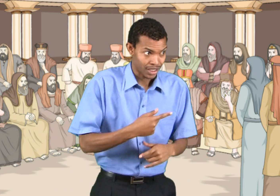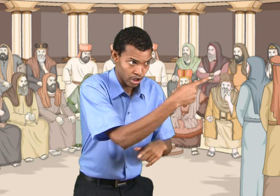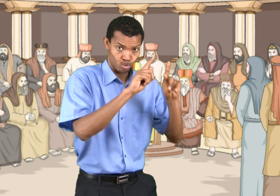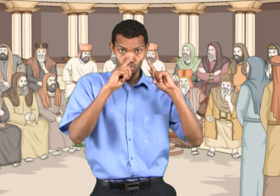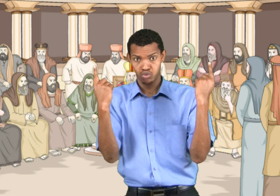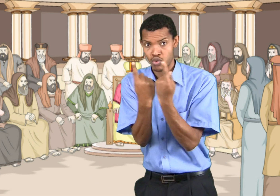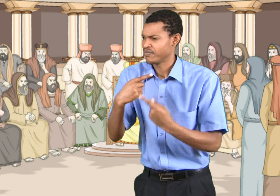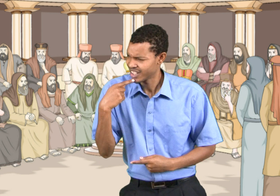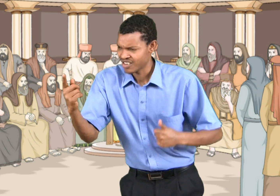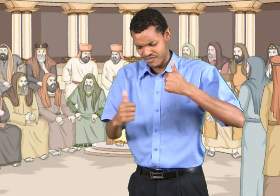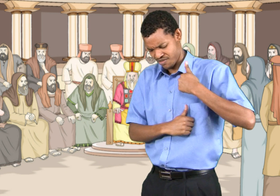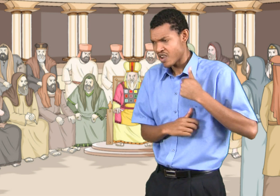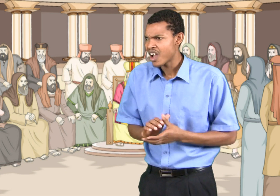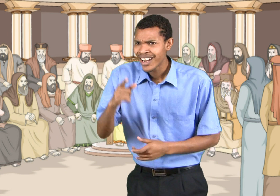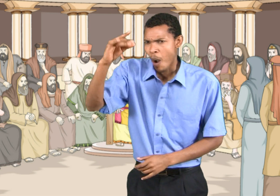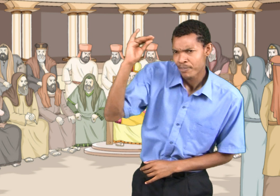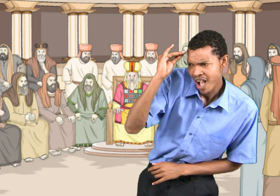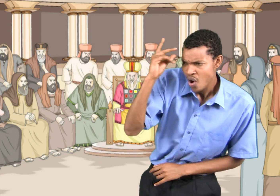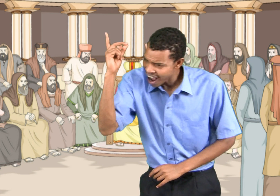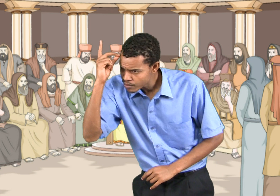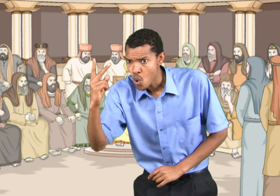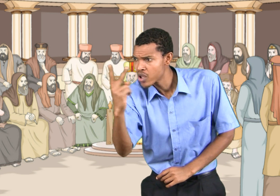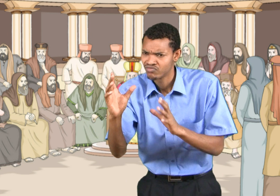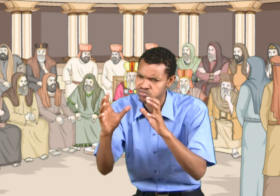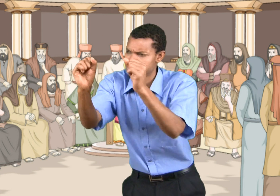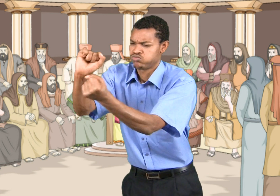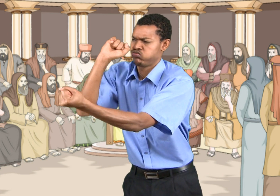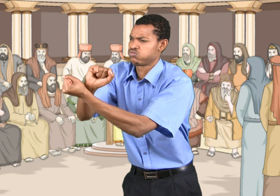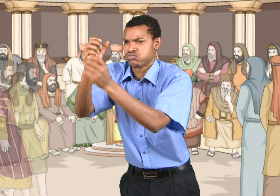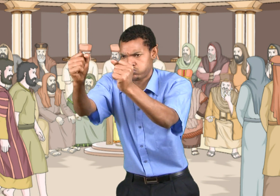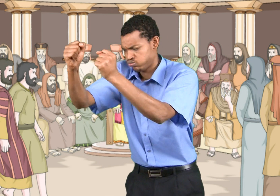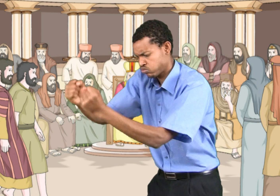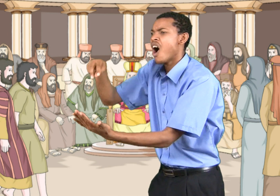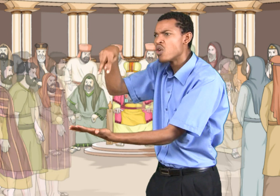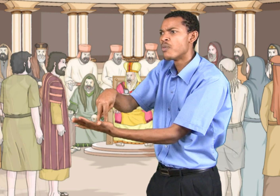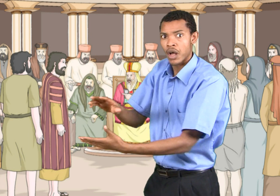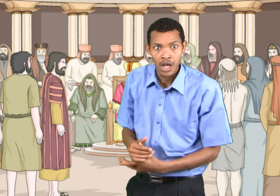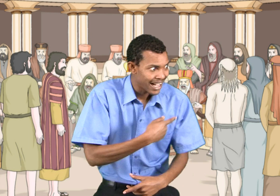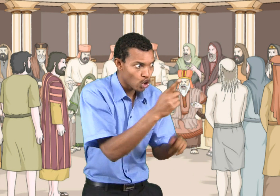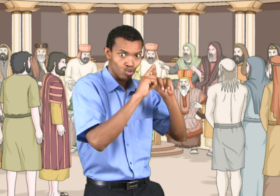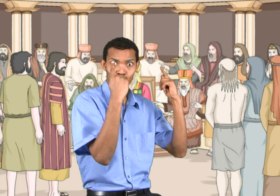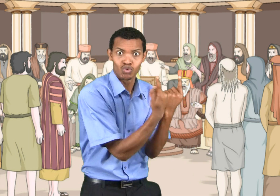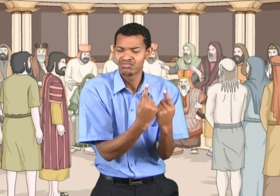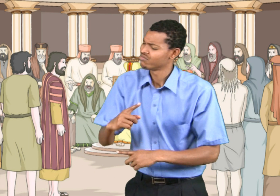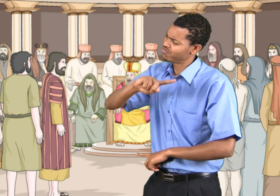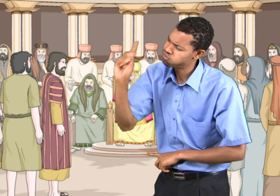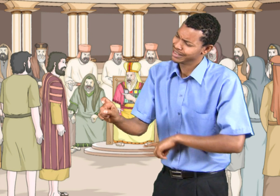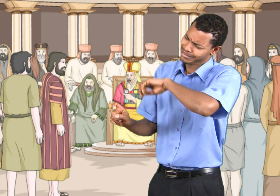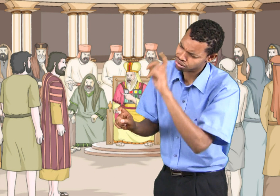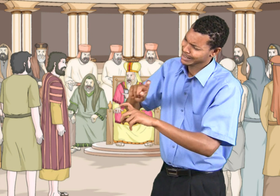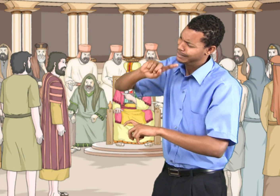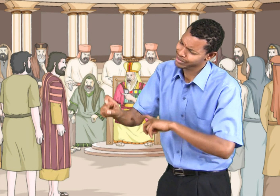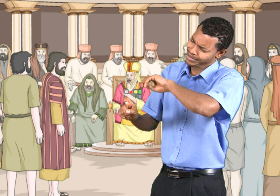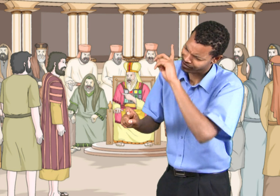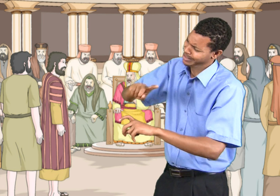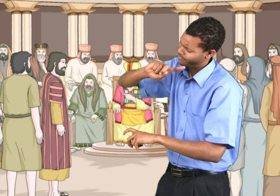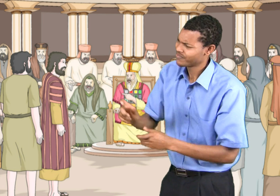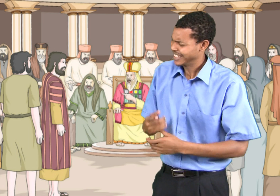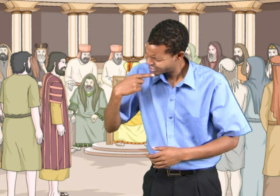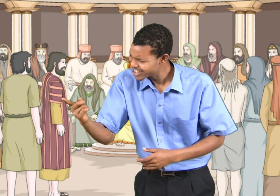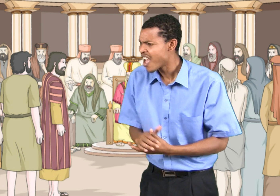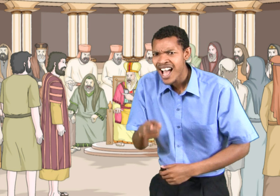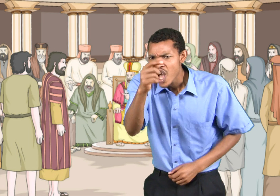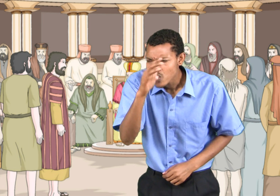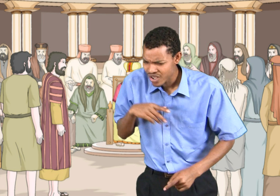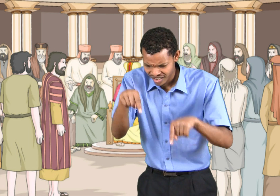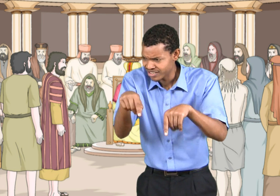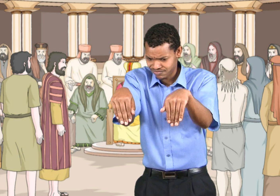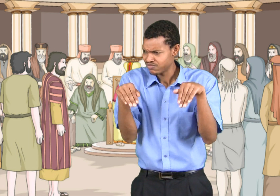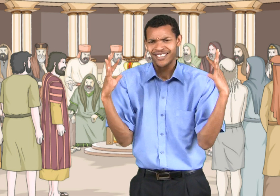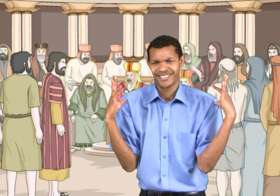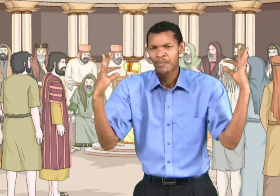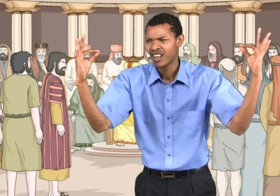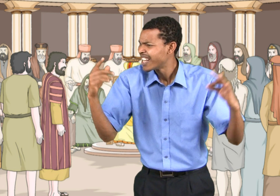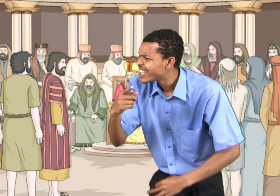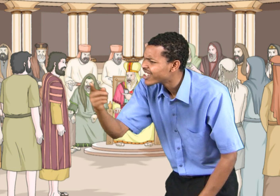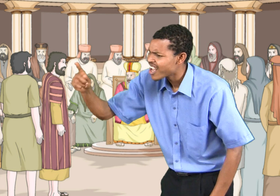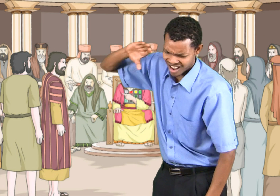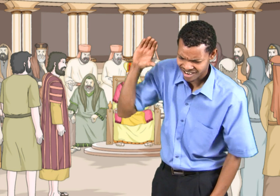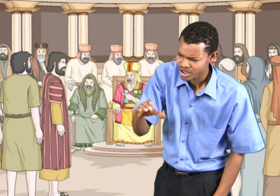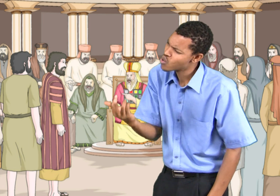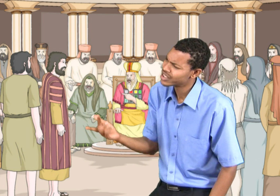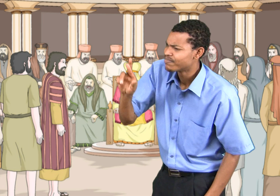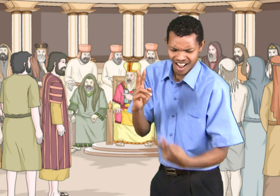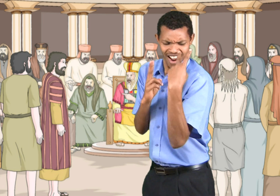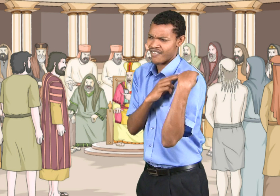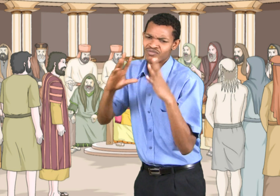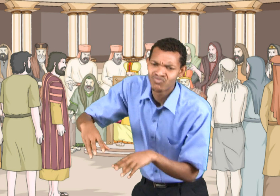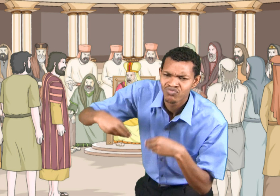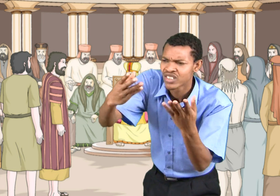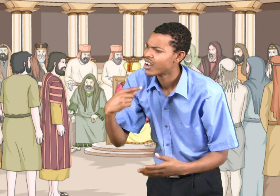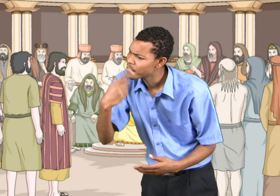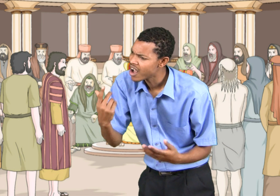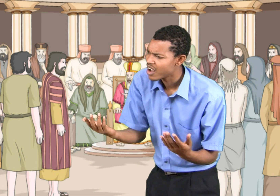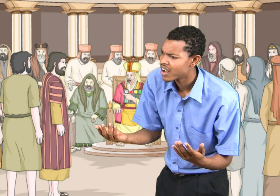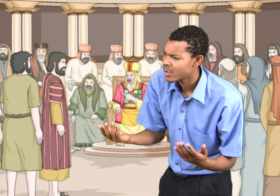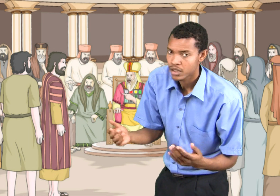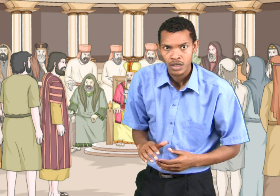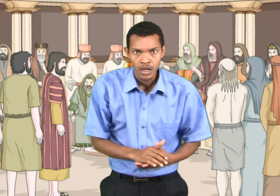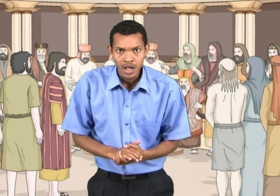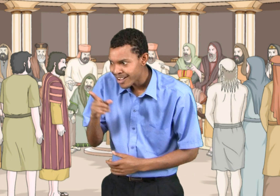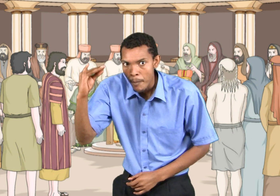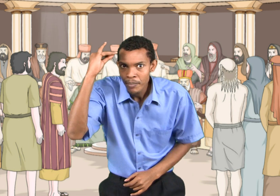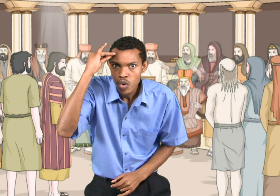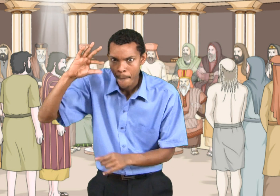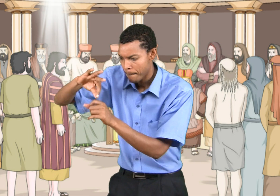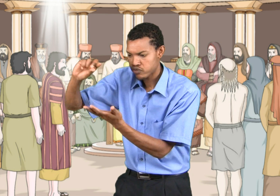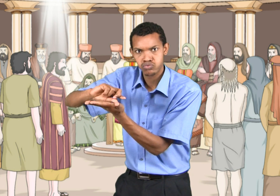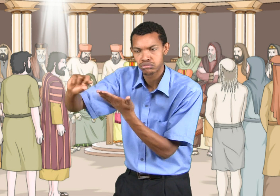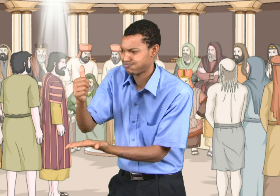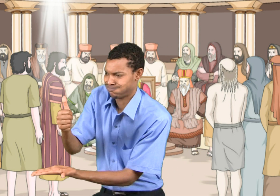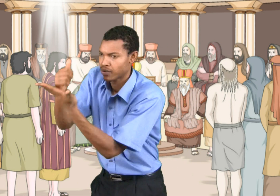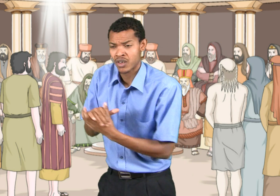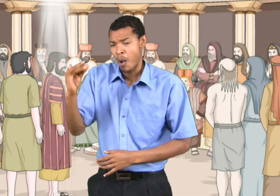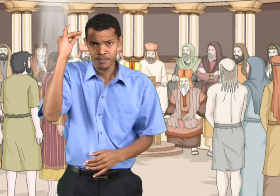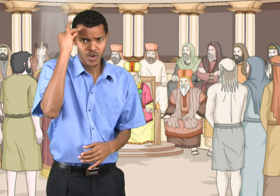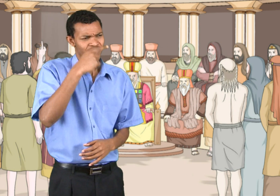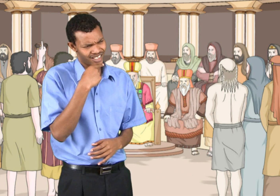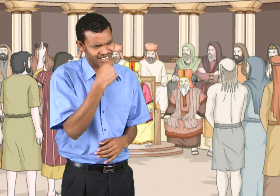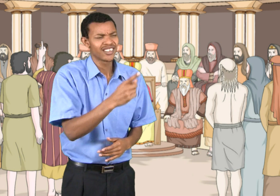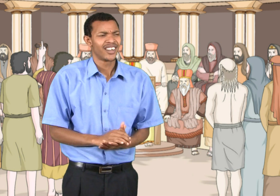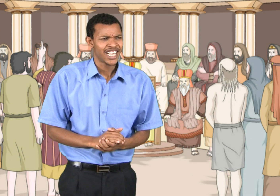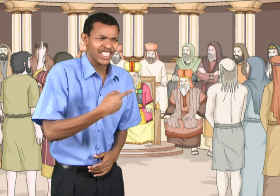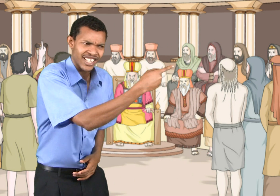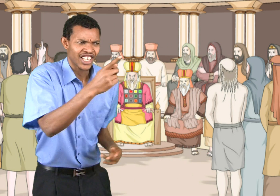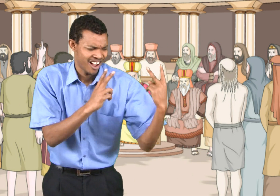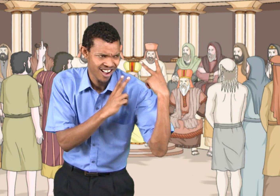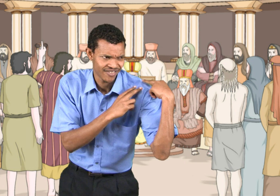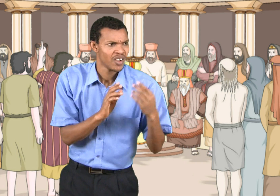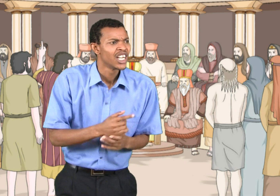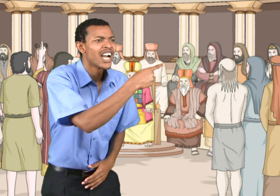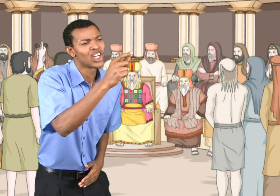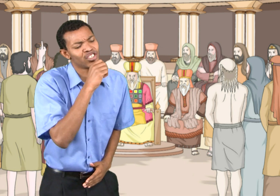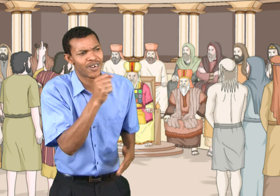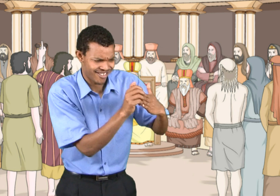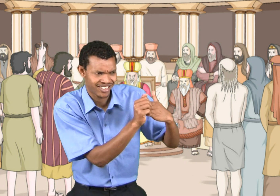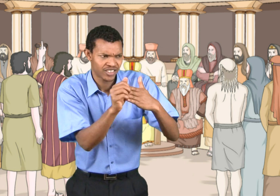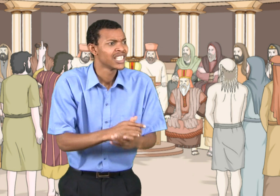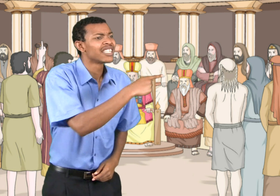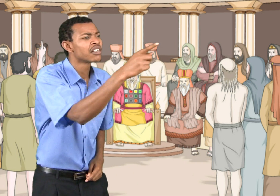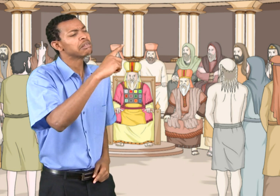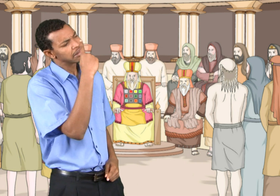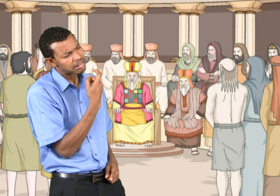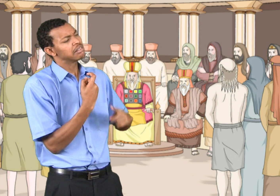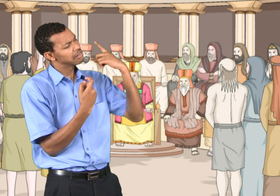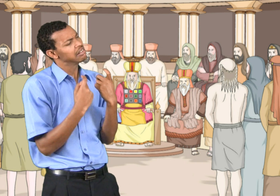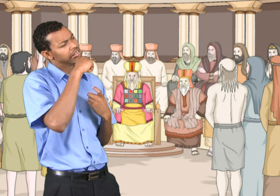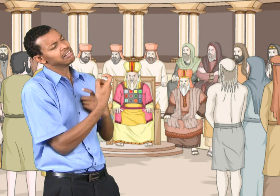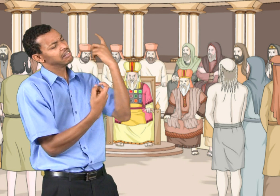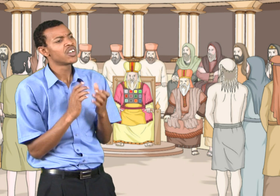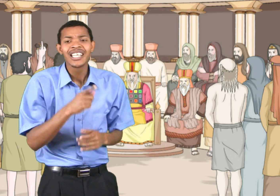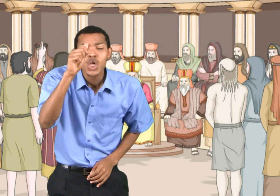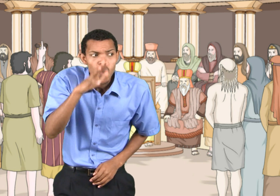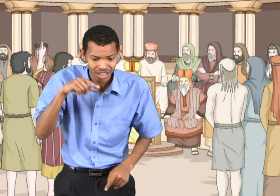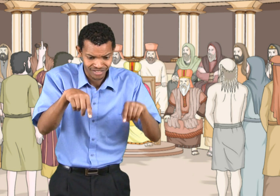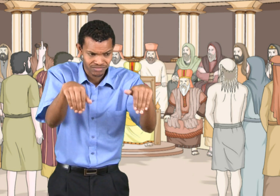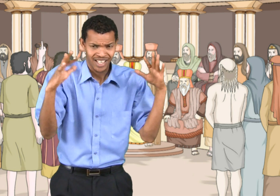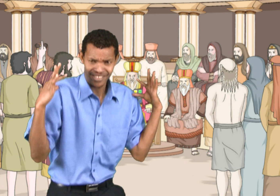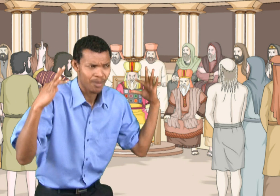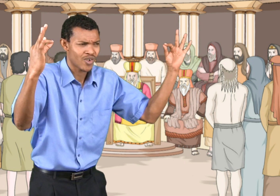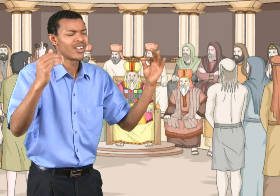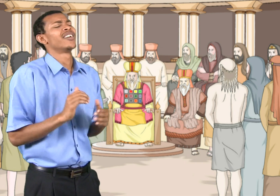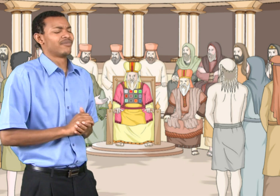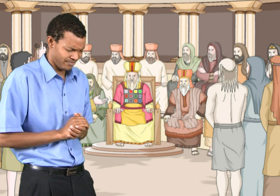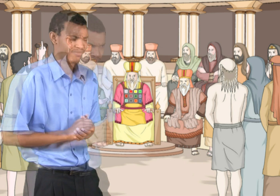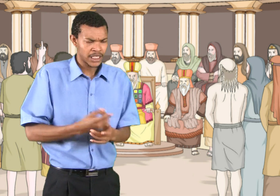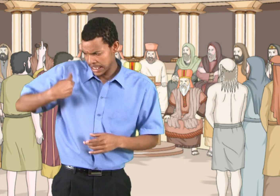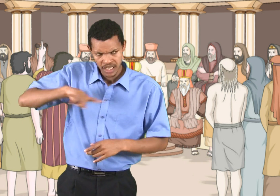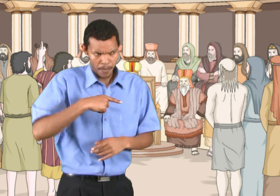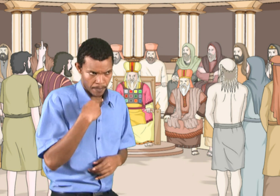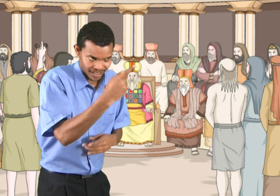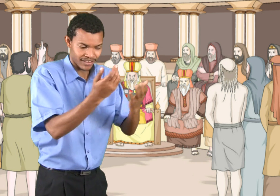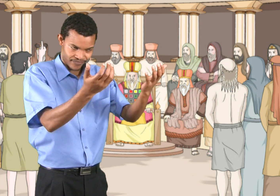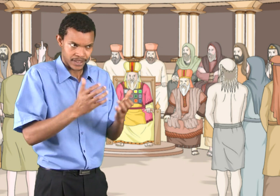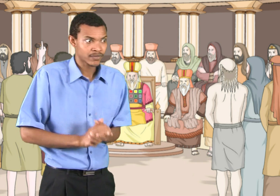They had Peter and John brought in and began to question them: “By what power or what name did you do this?” Then Peter, filled with the Holy Spirit, said to them, “Rulers and elders of the people!